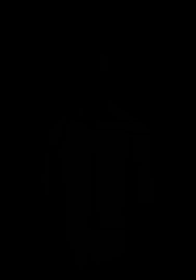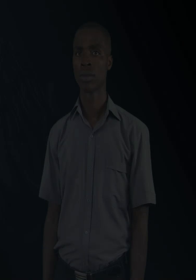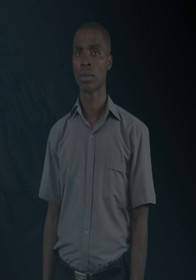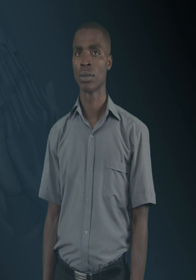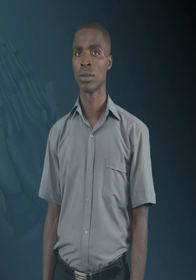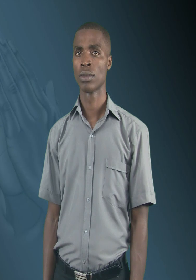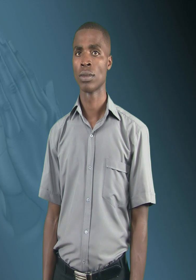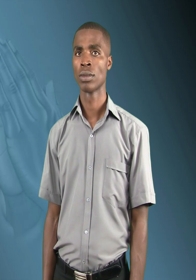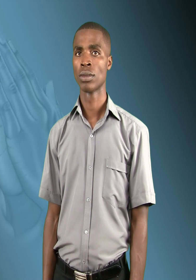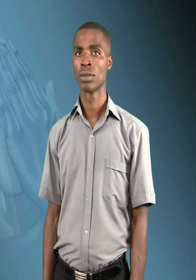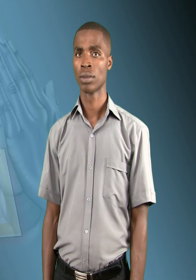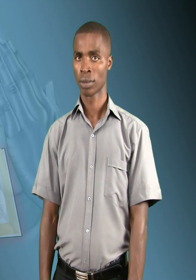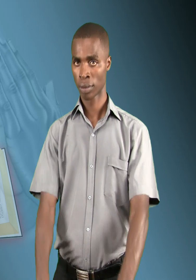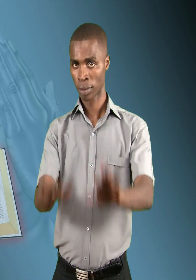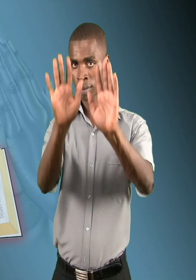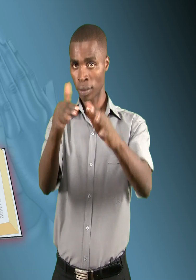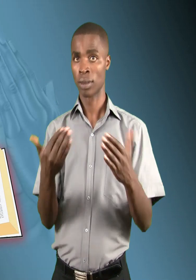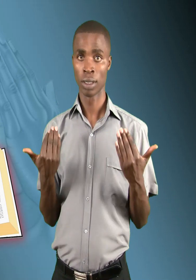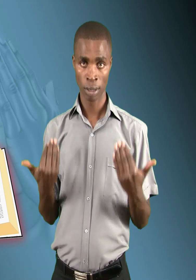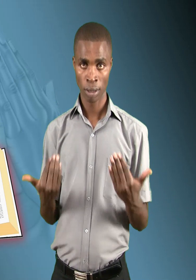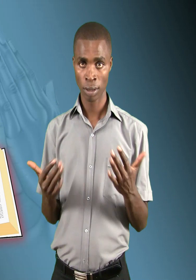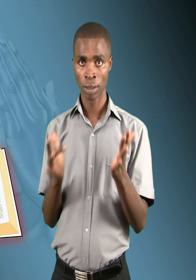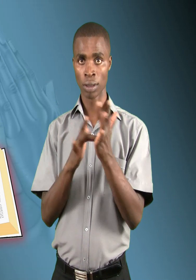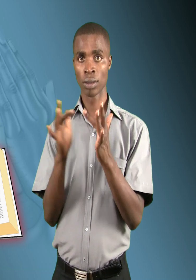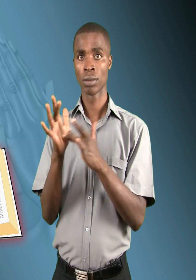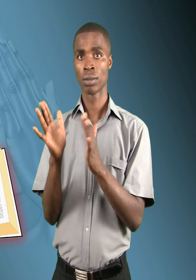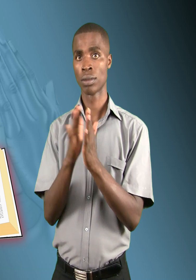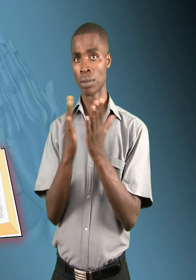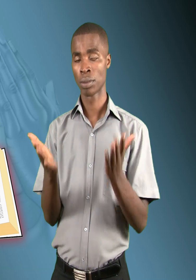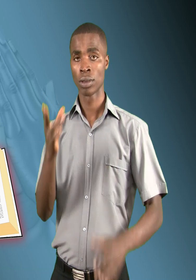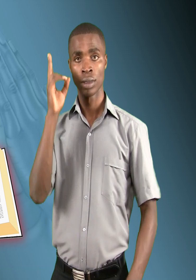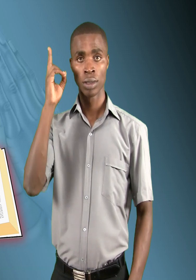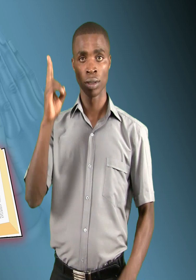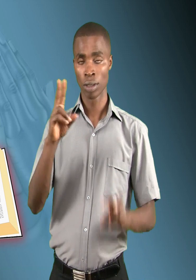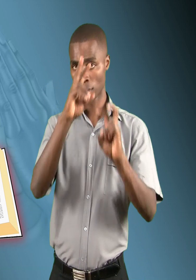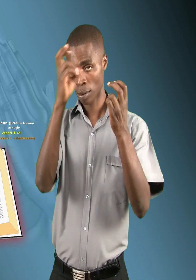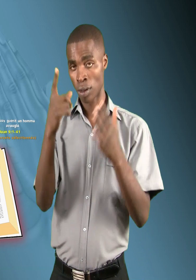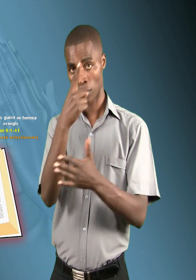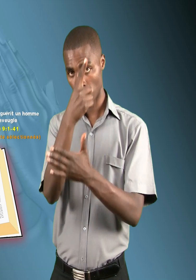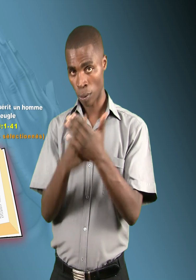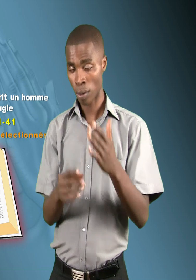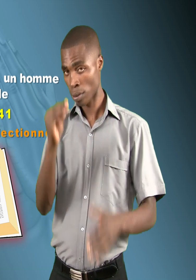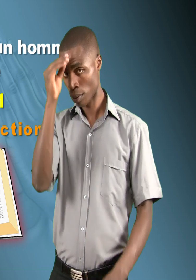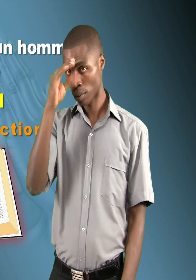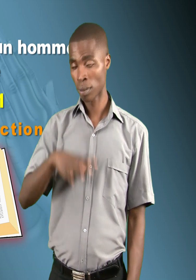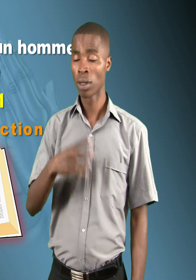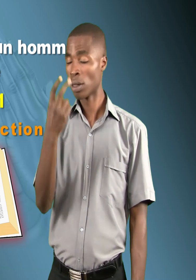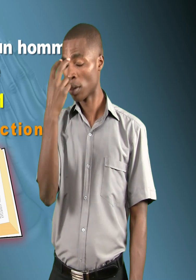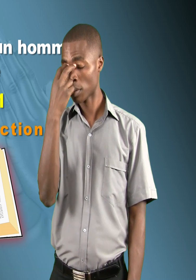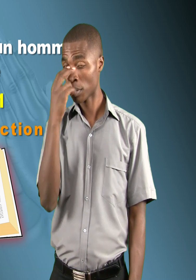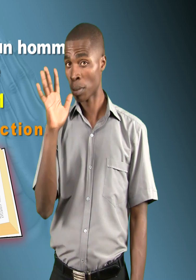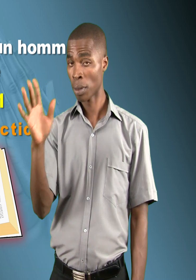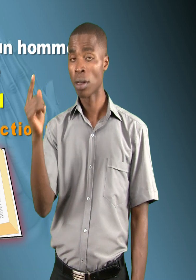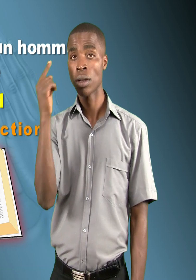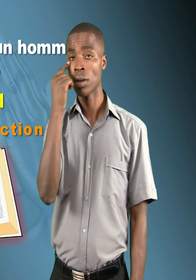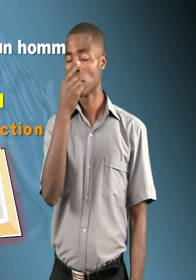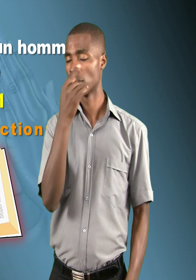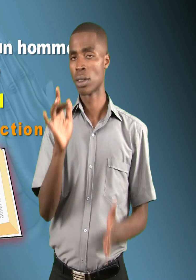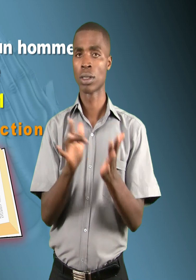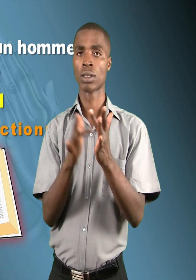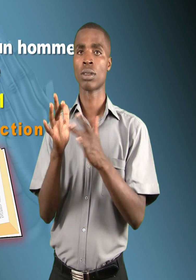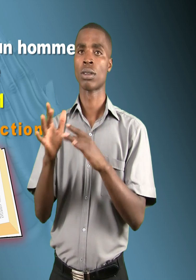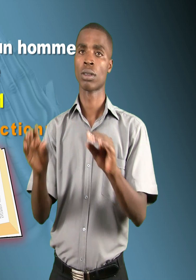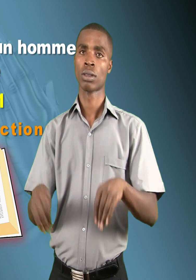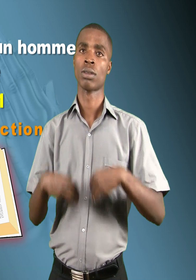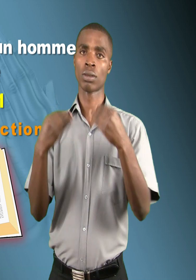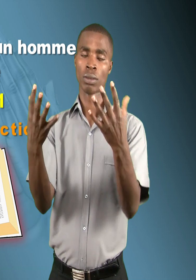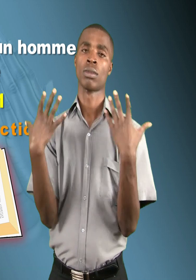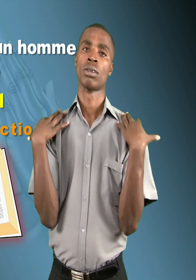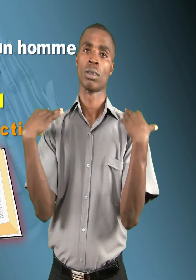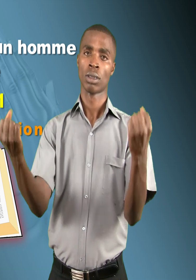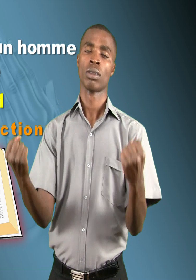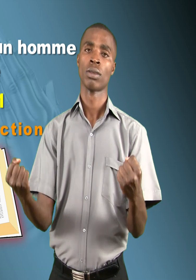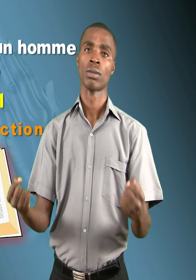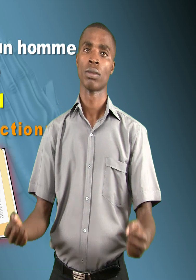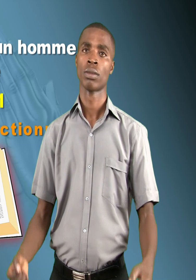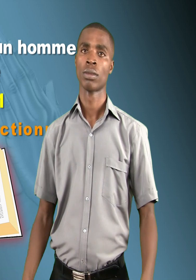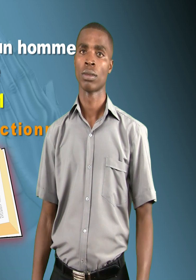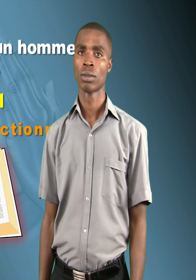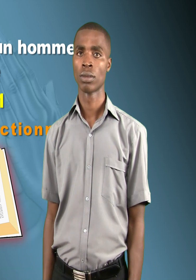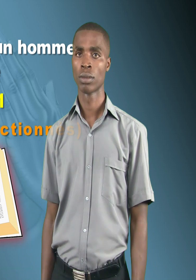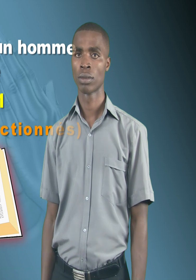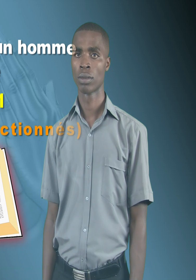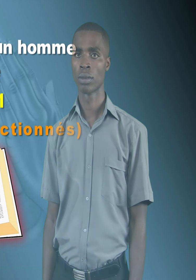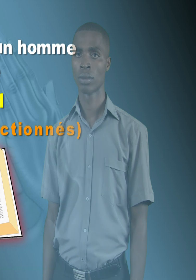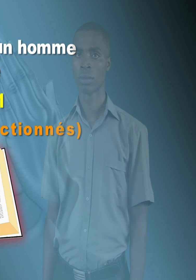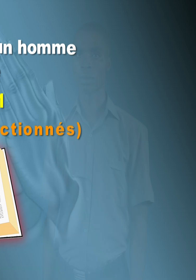Jesus heals blind man